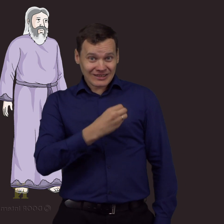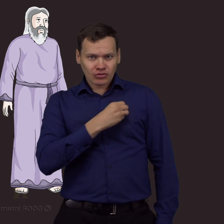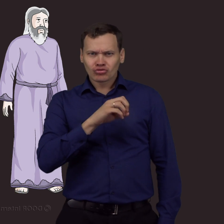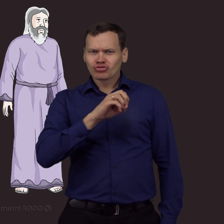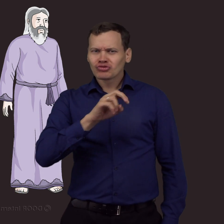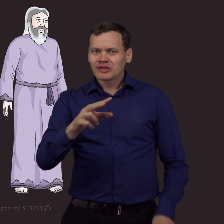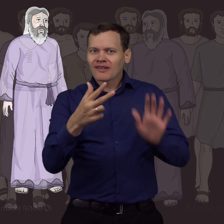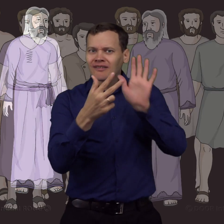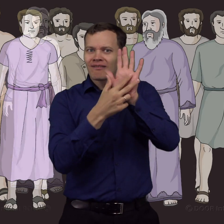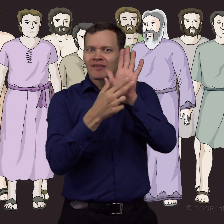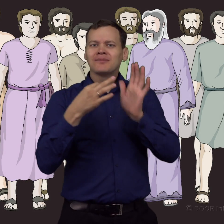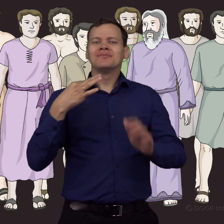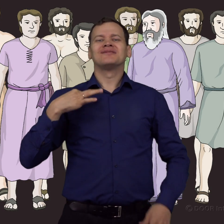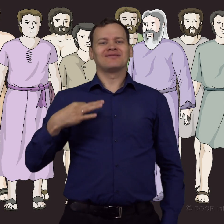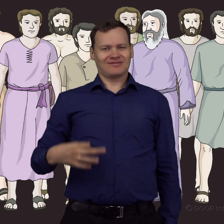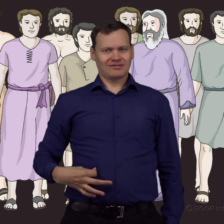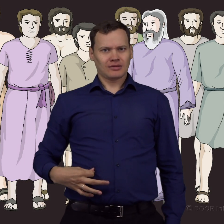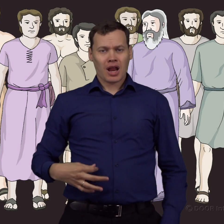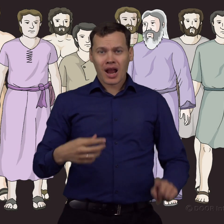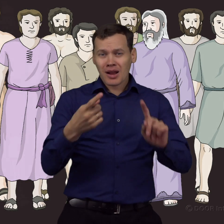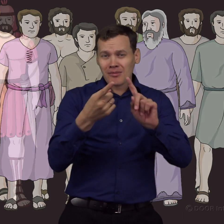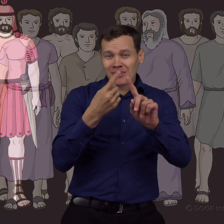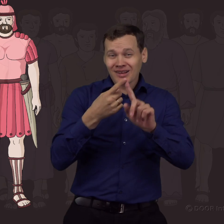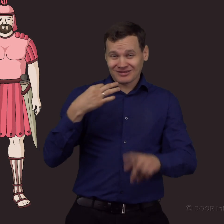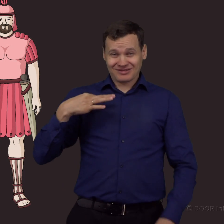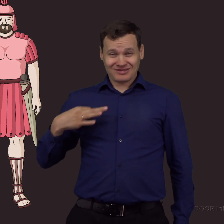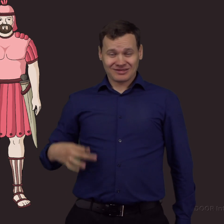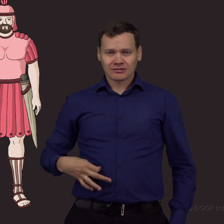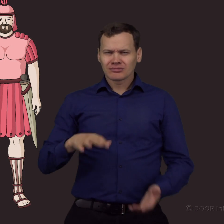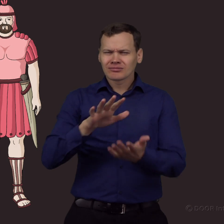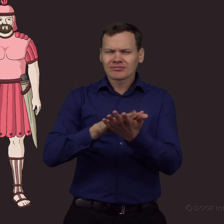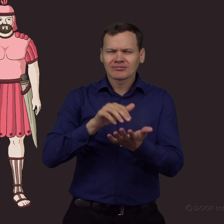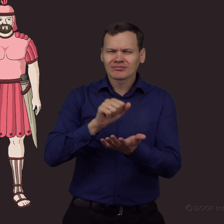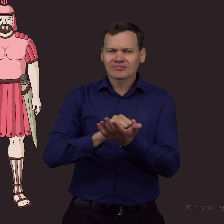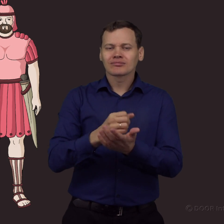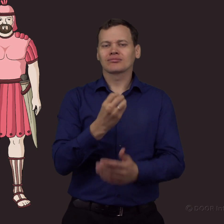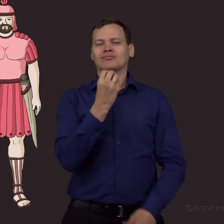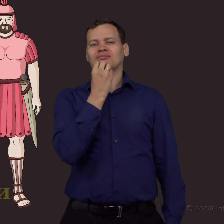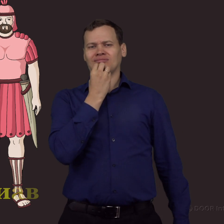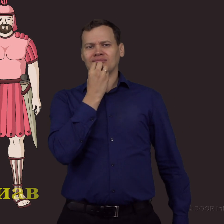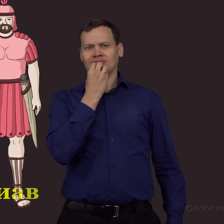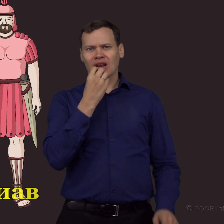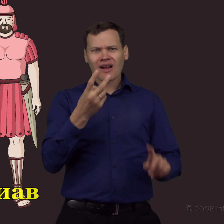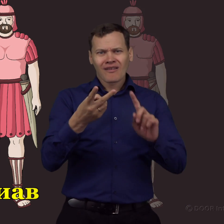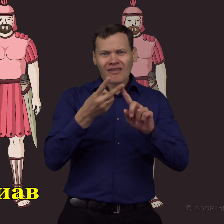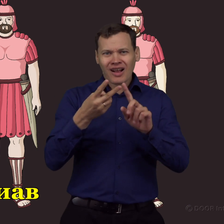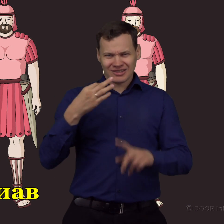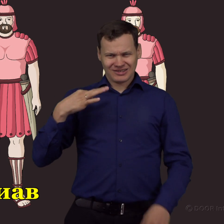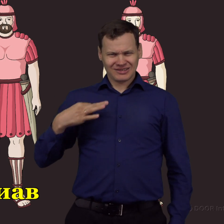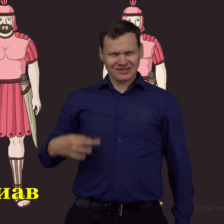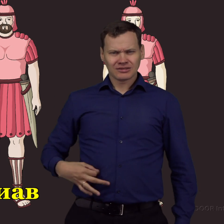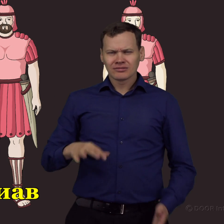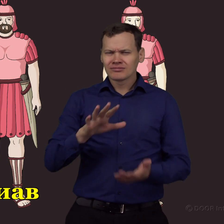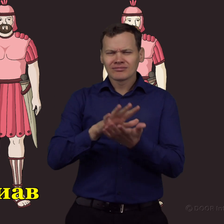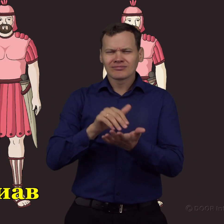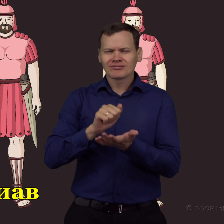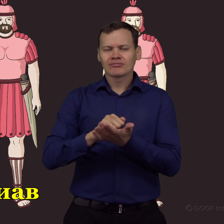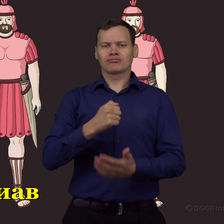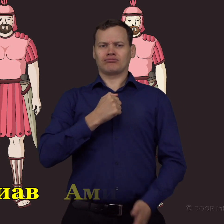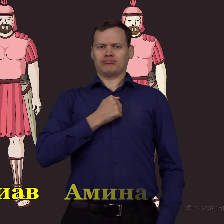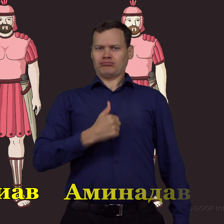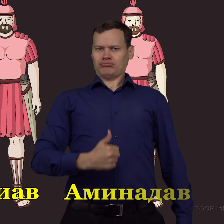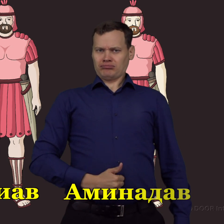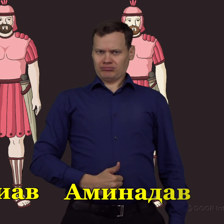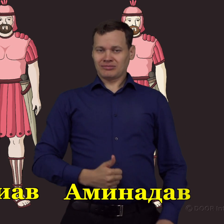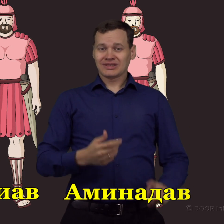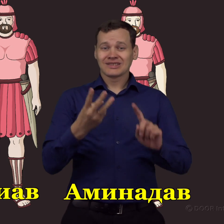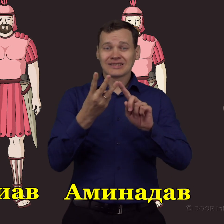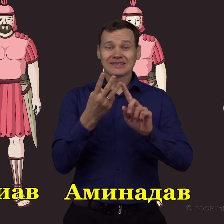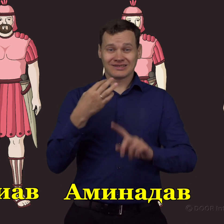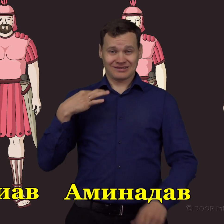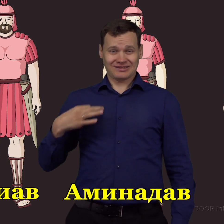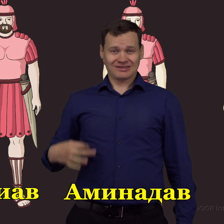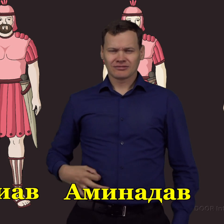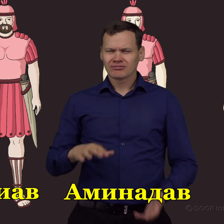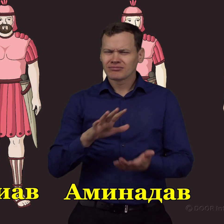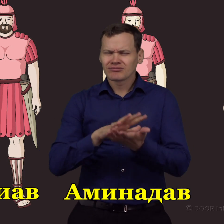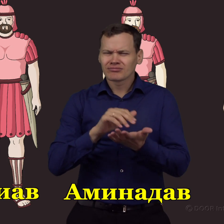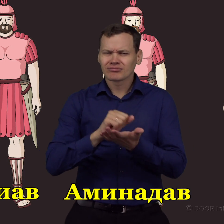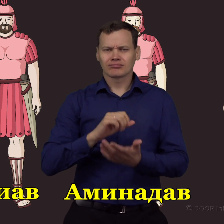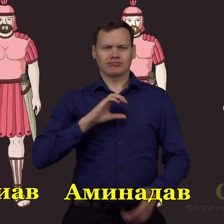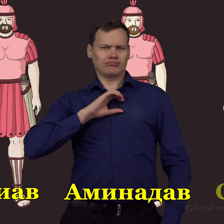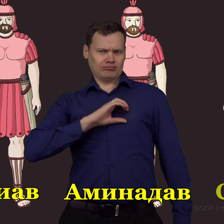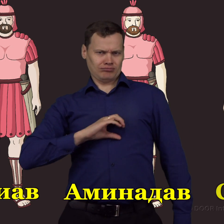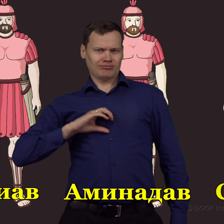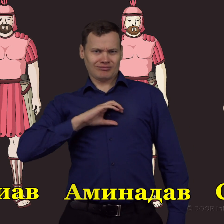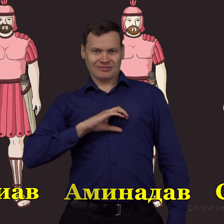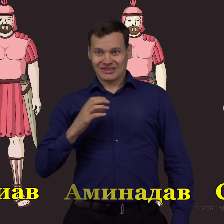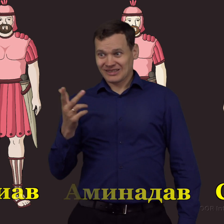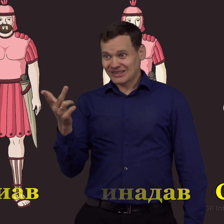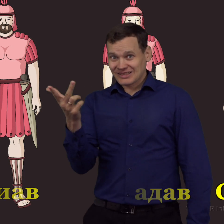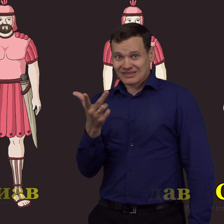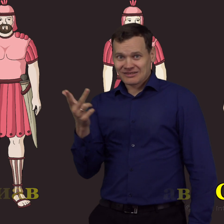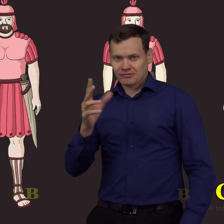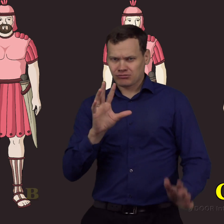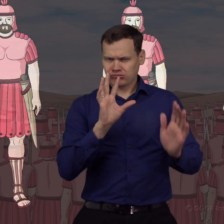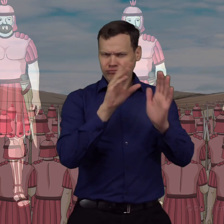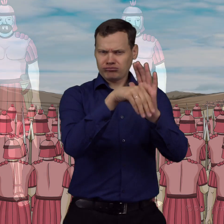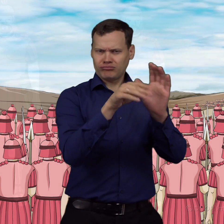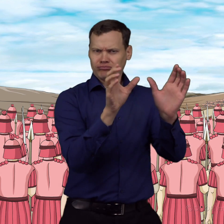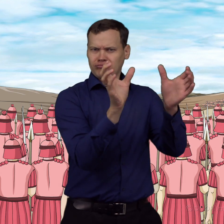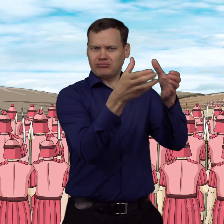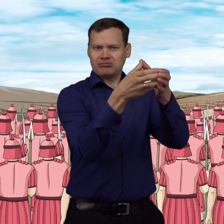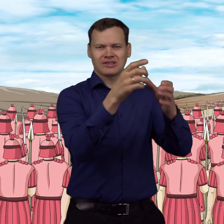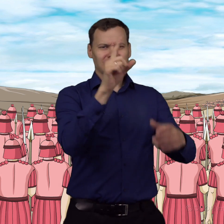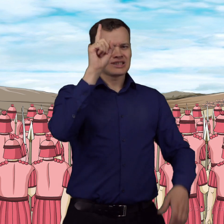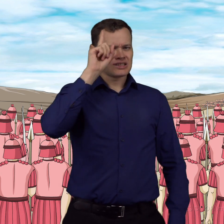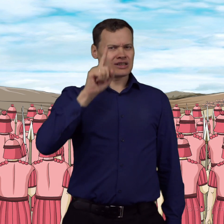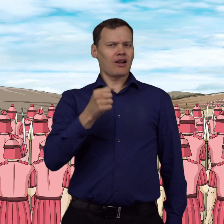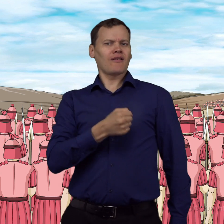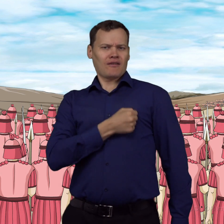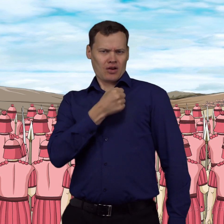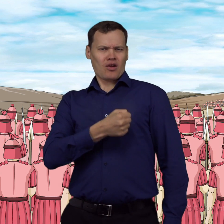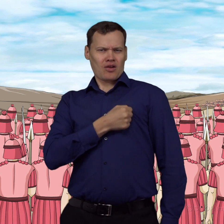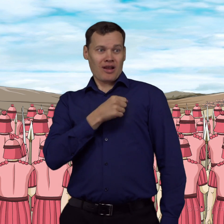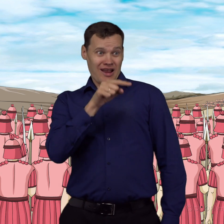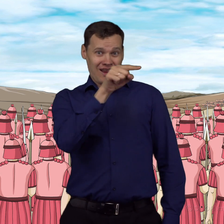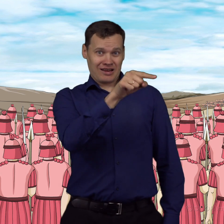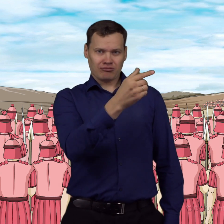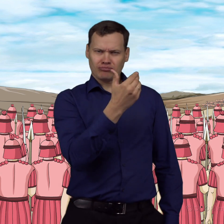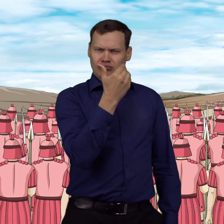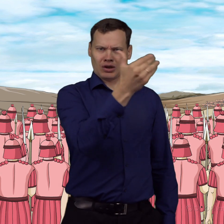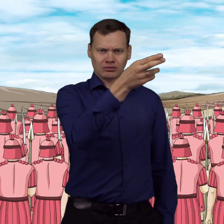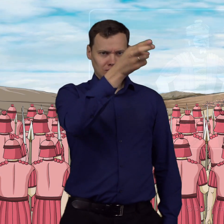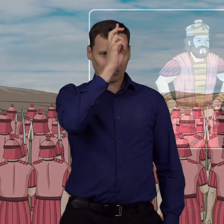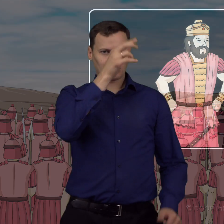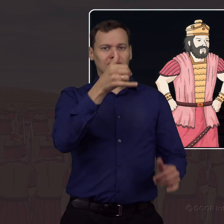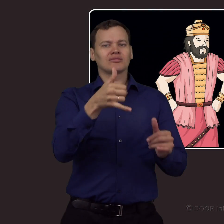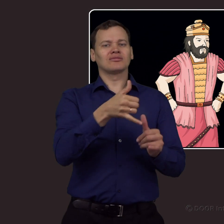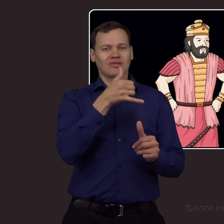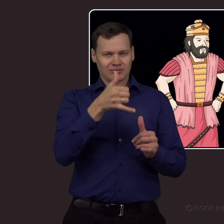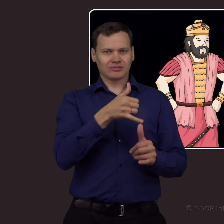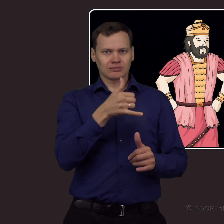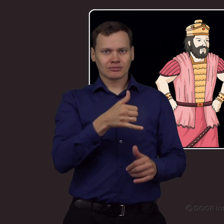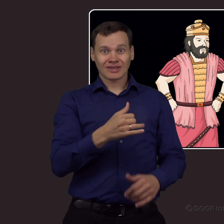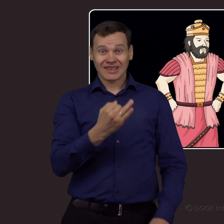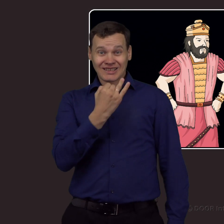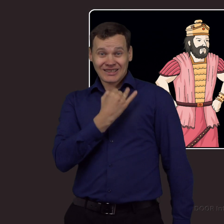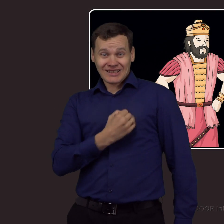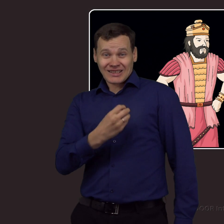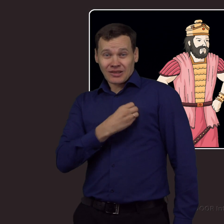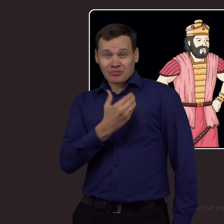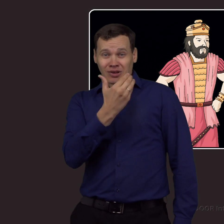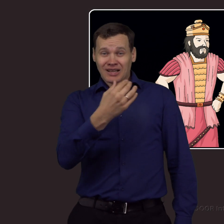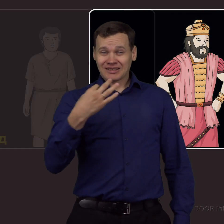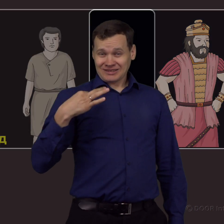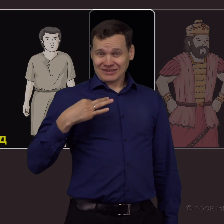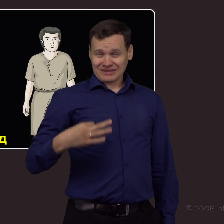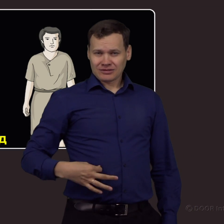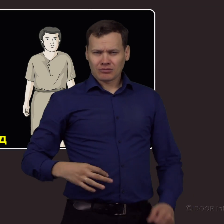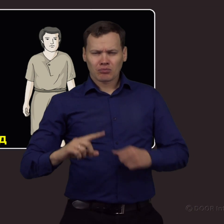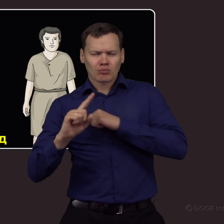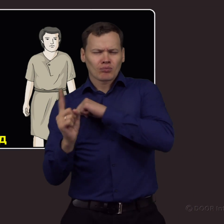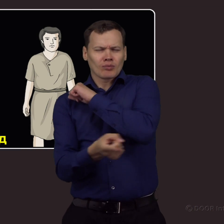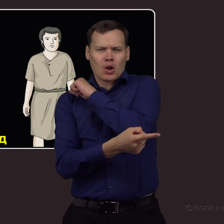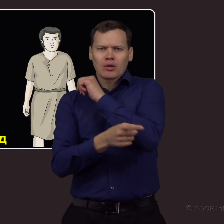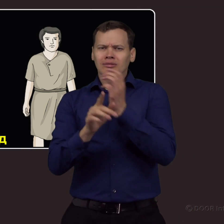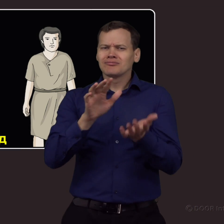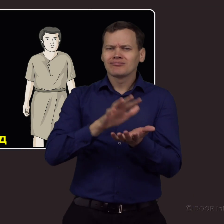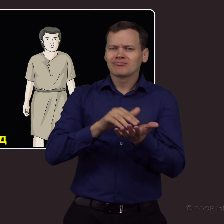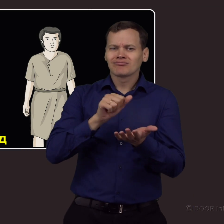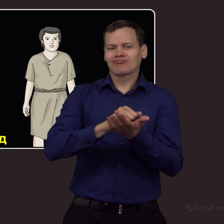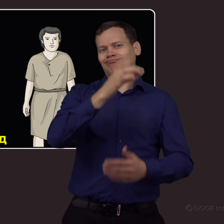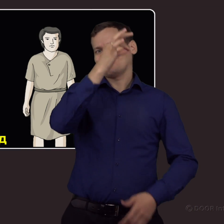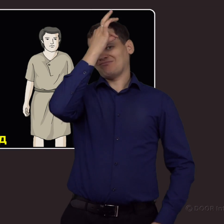The three older sons of Jesse had followed Saul into battle: The firstborn was Eliab, the second was Abinadab, and the third was Shammah.